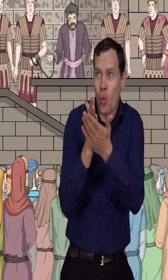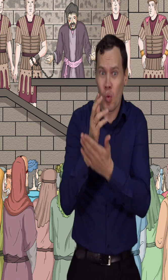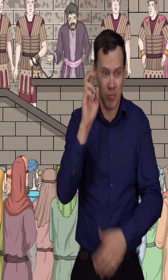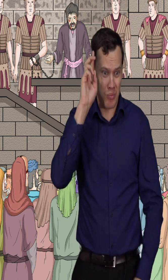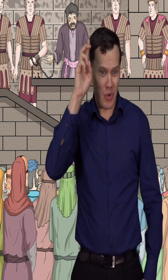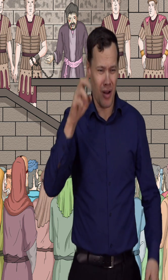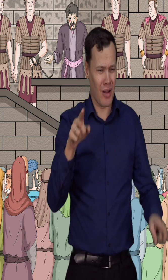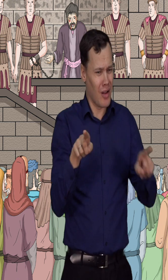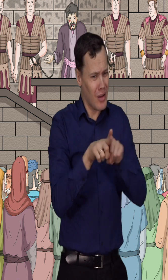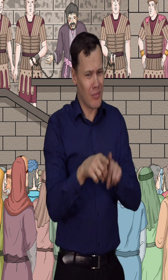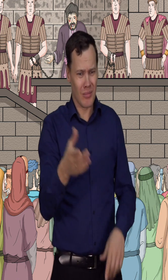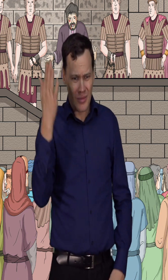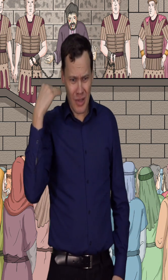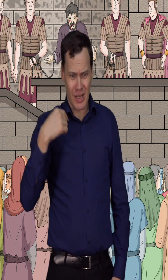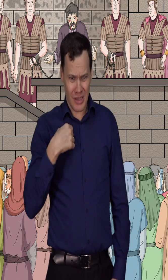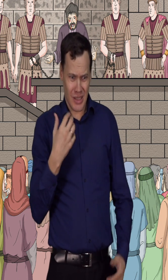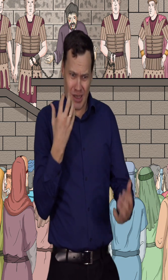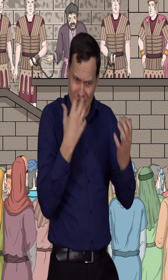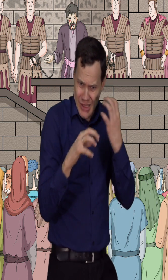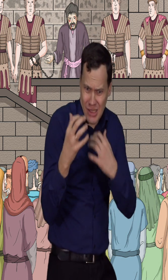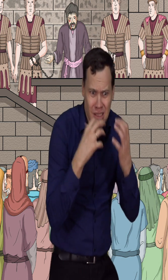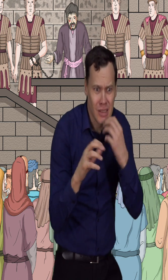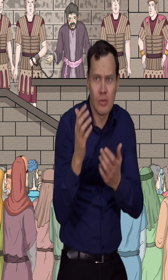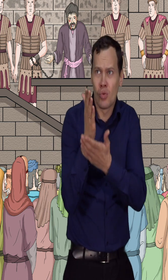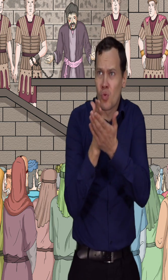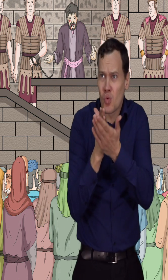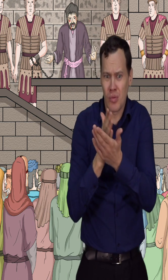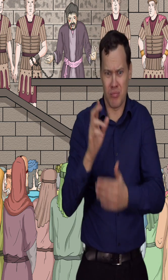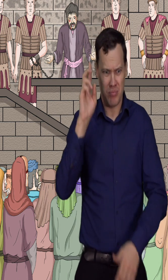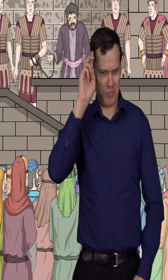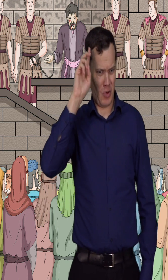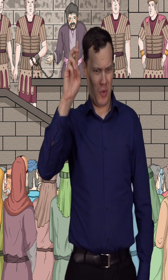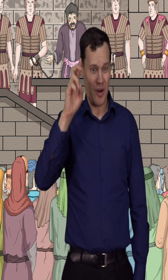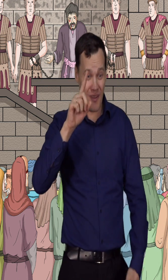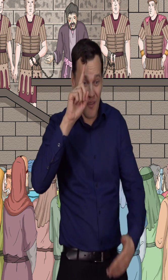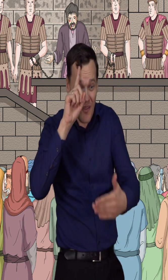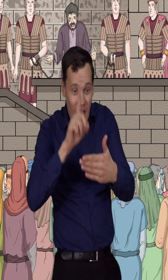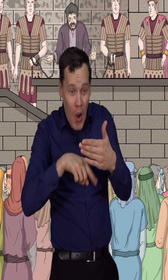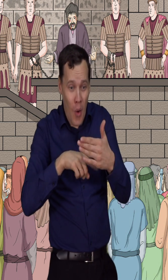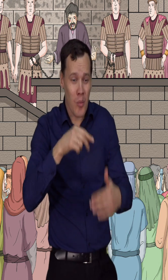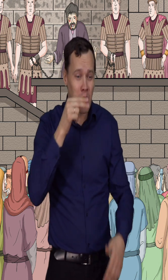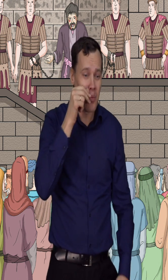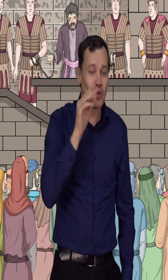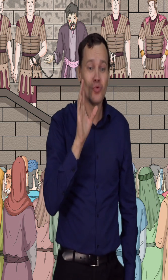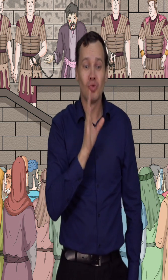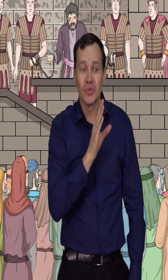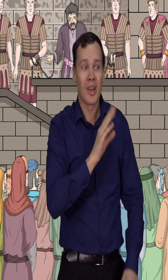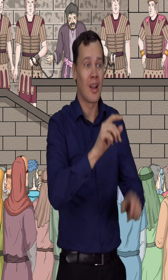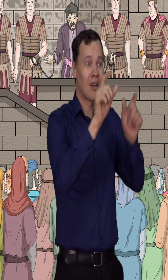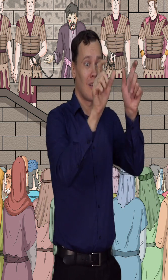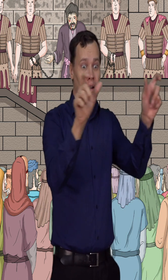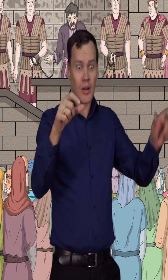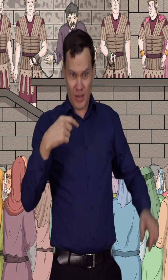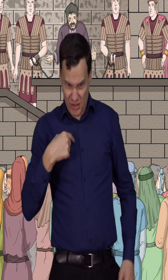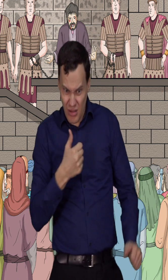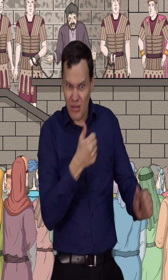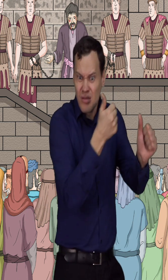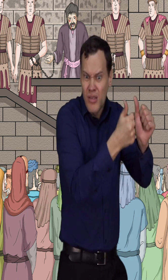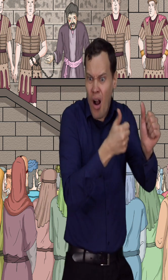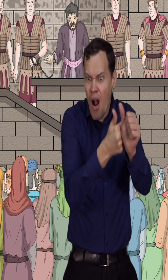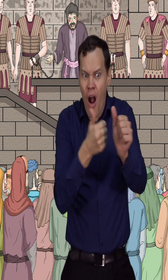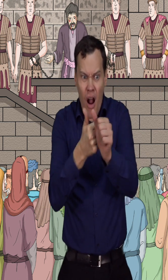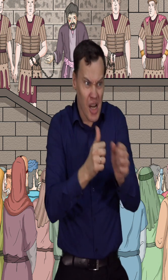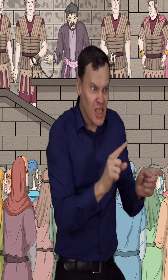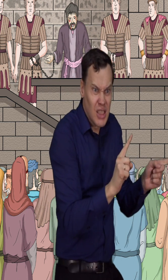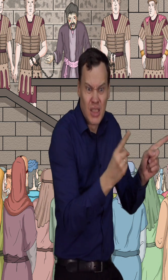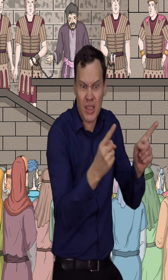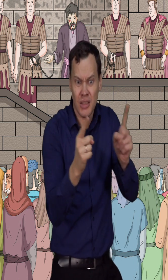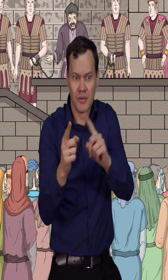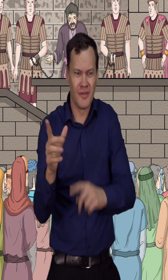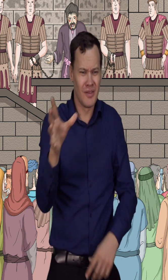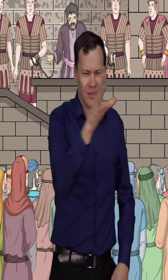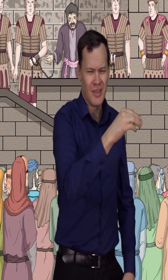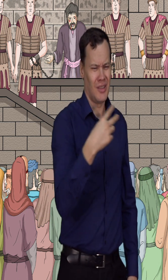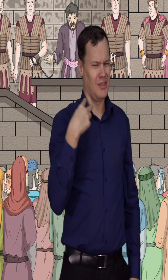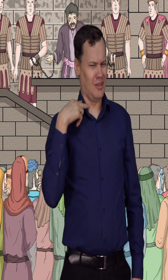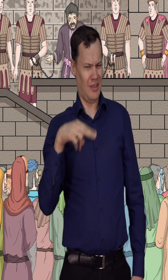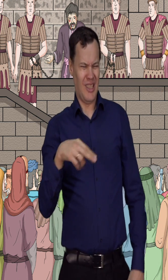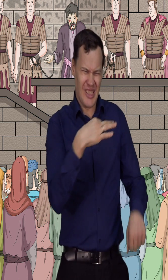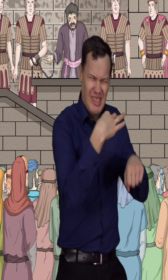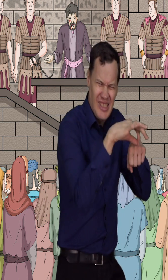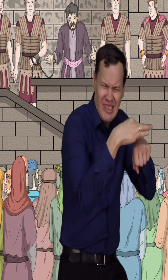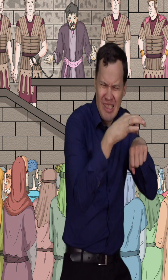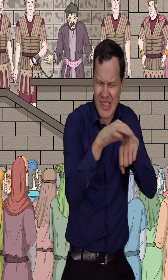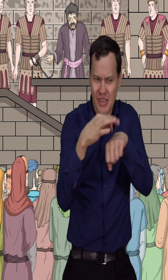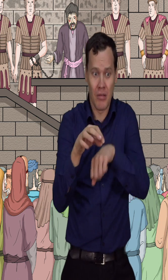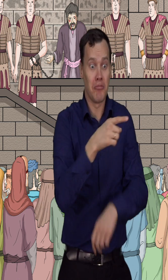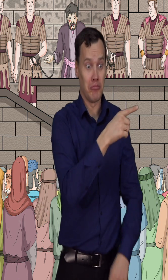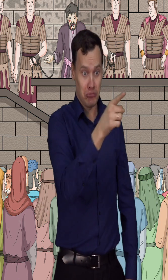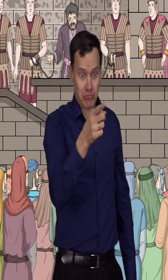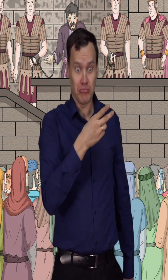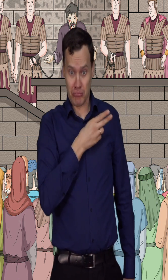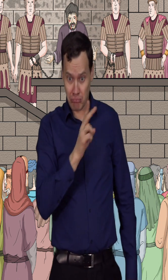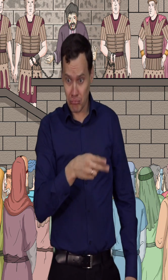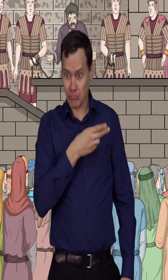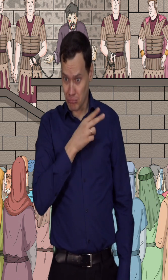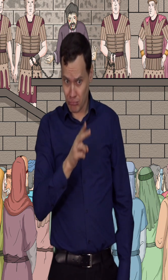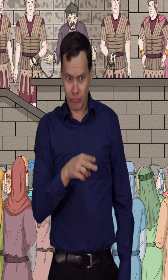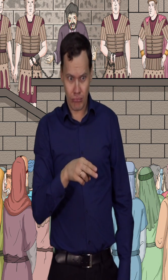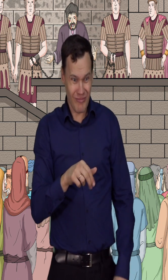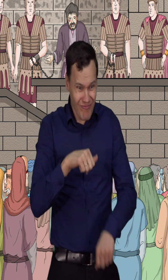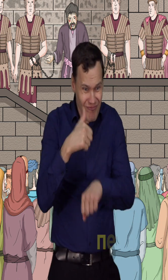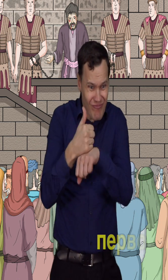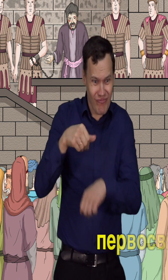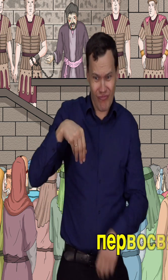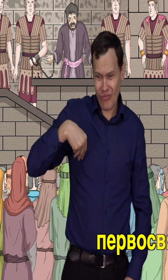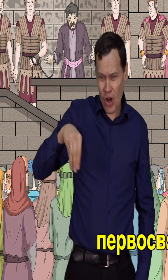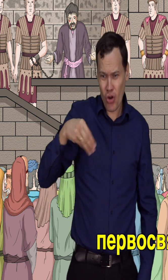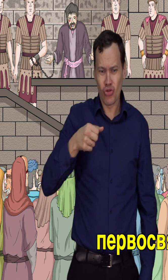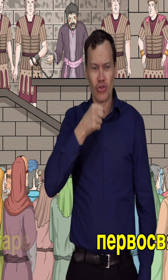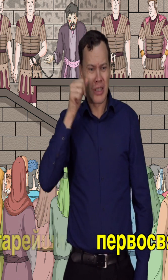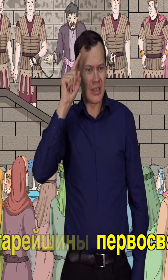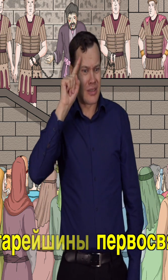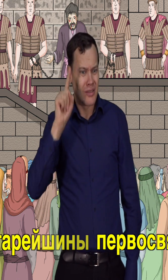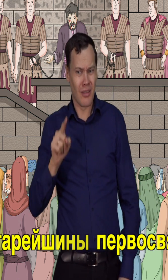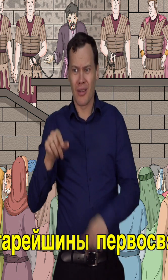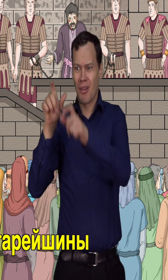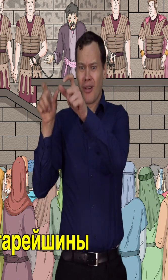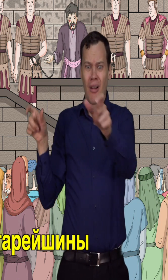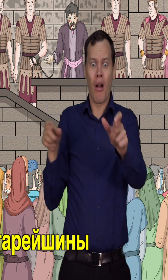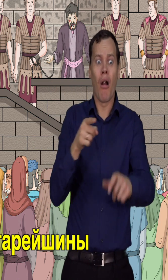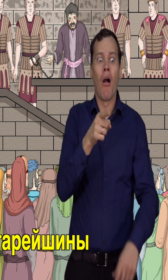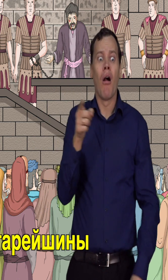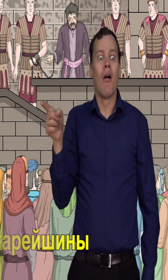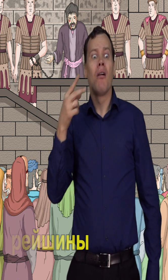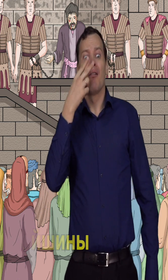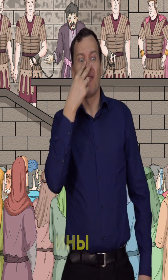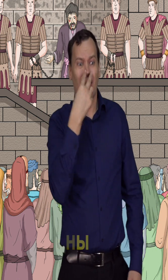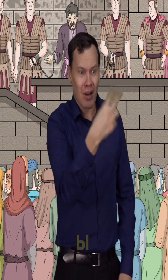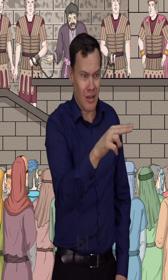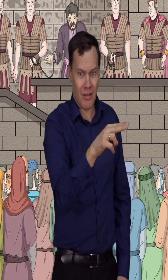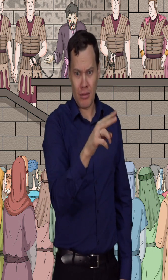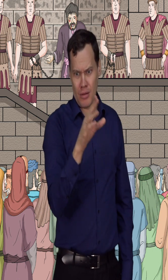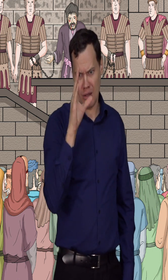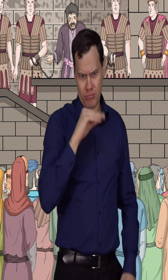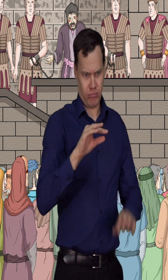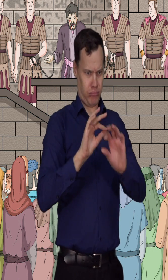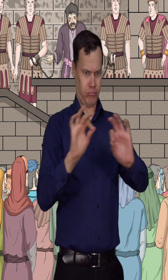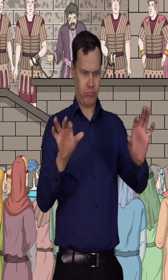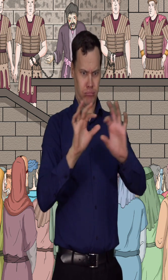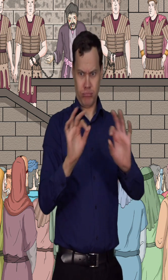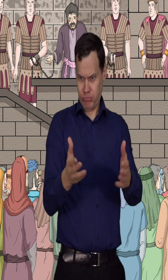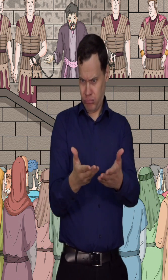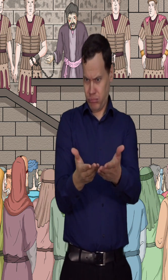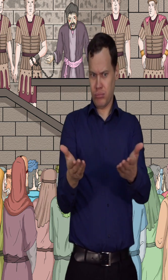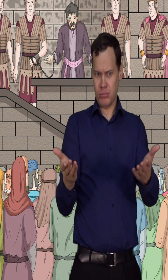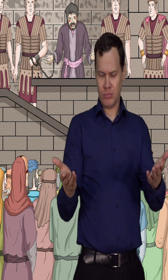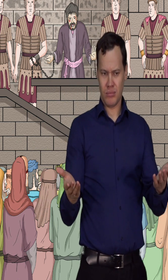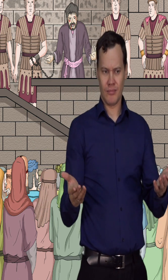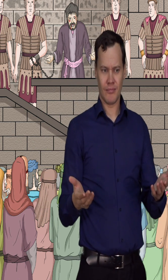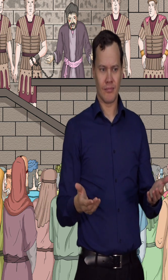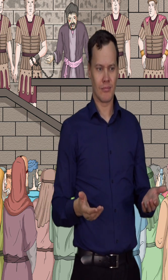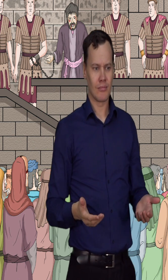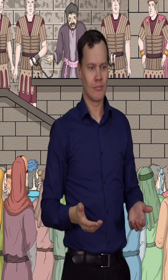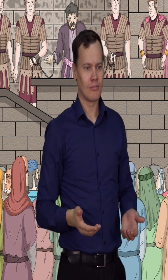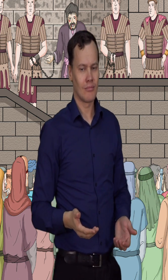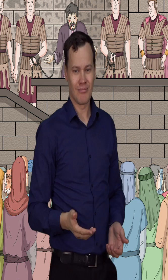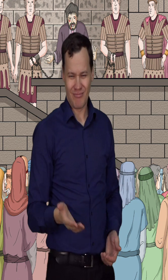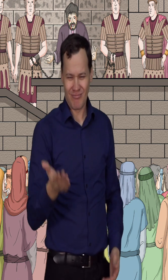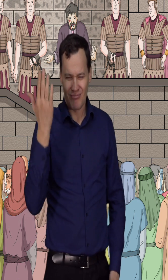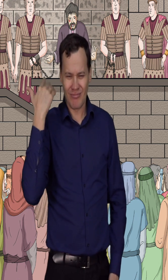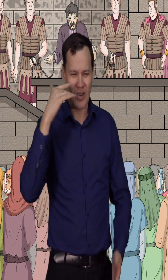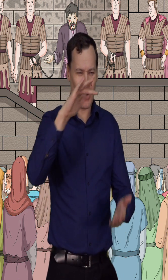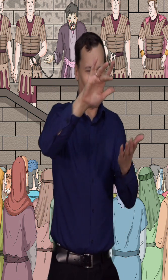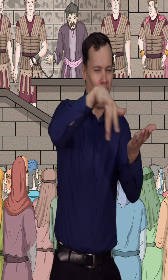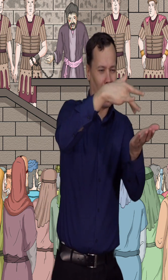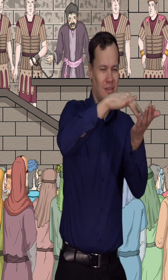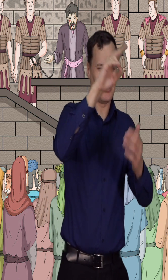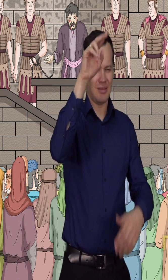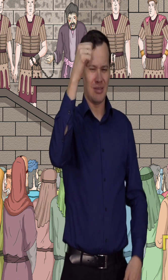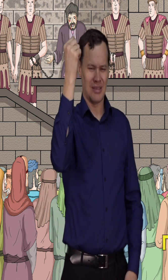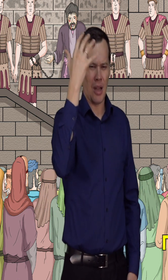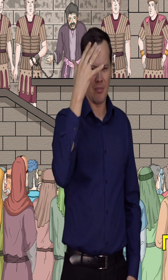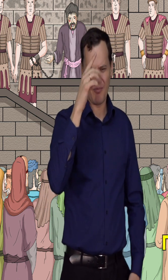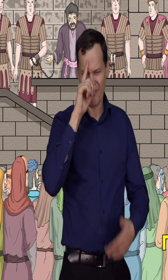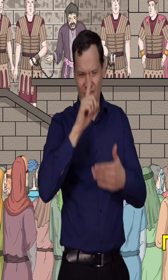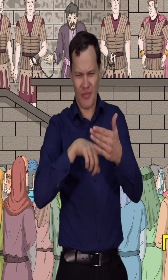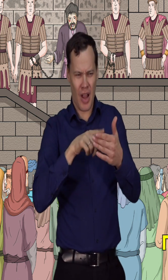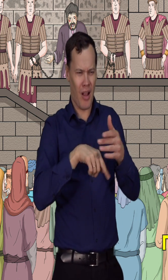I persecuted this Way even to the death, detaining both men and women and throwing them into prison, as the high priest and the whole Council can testify about me.